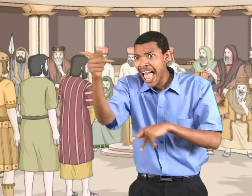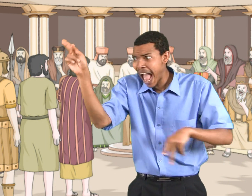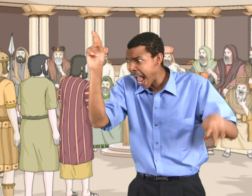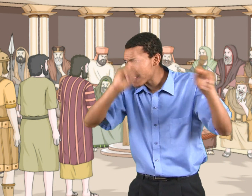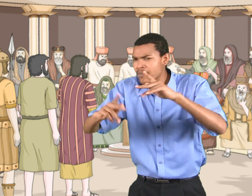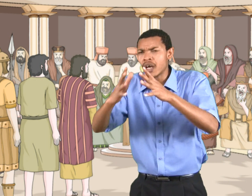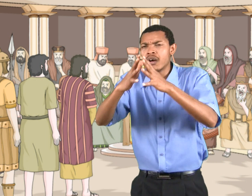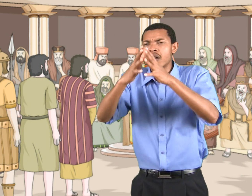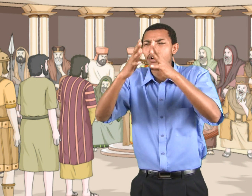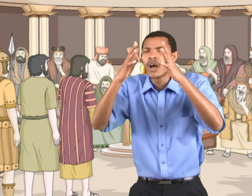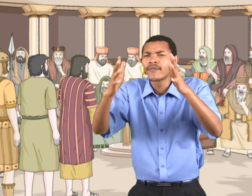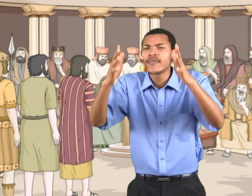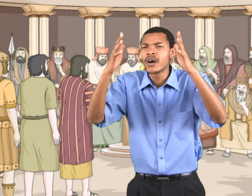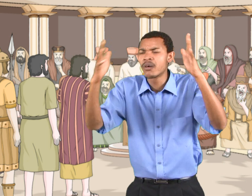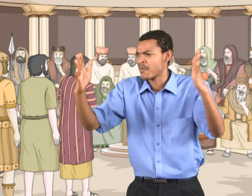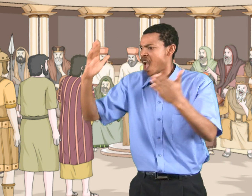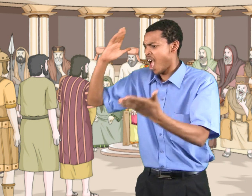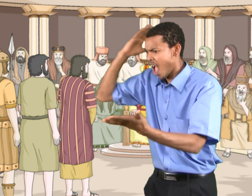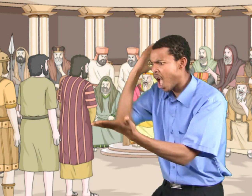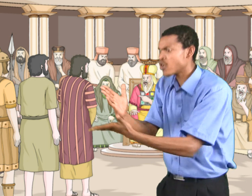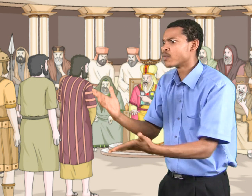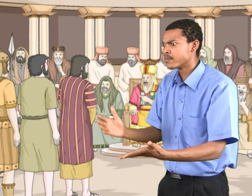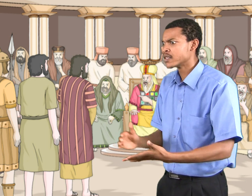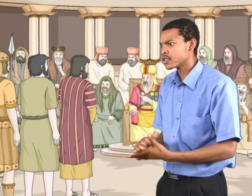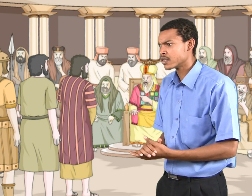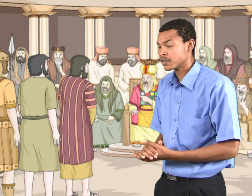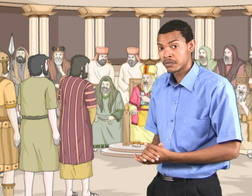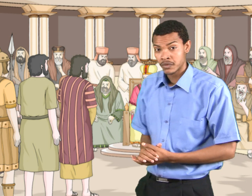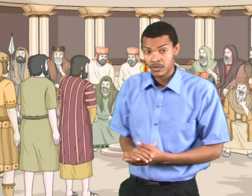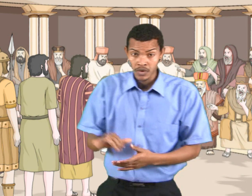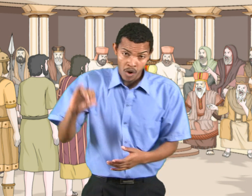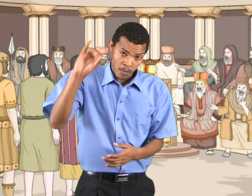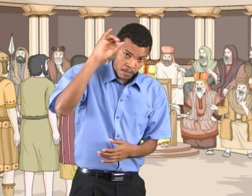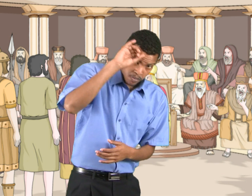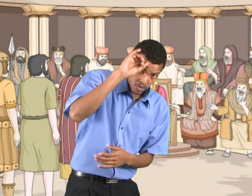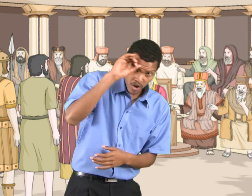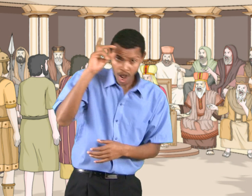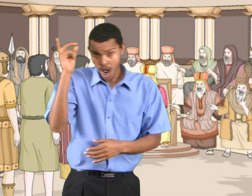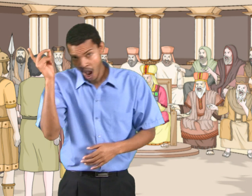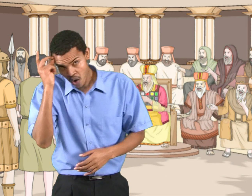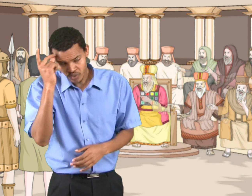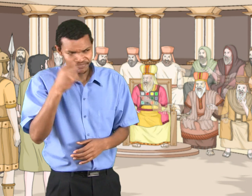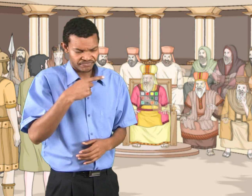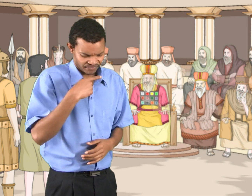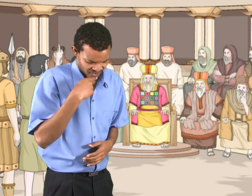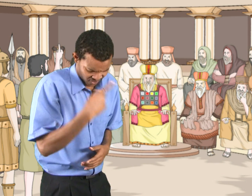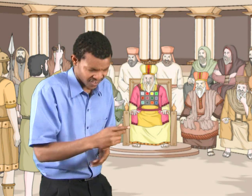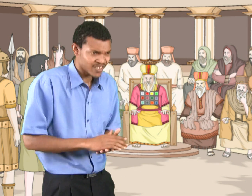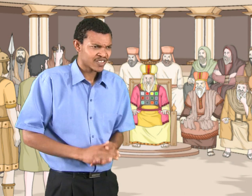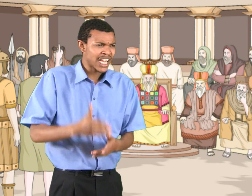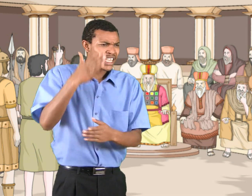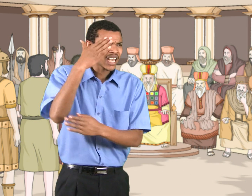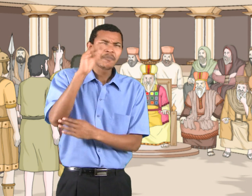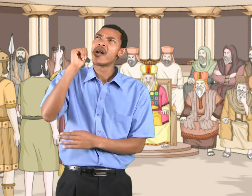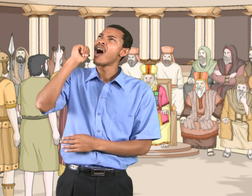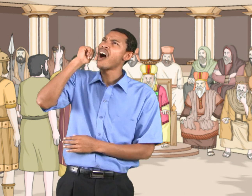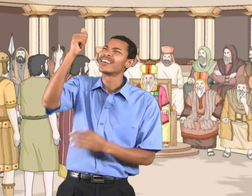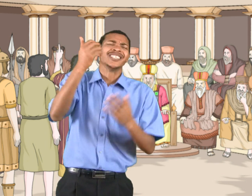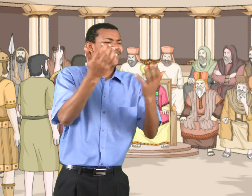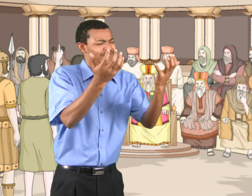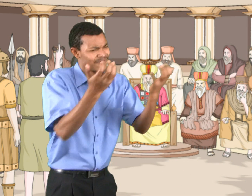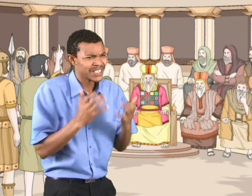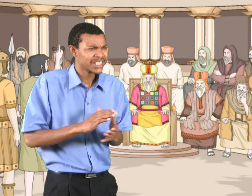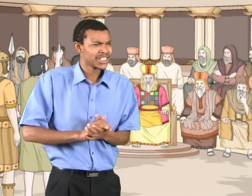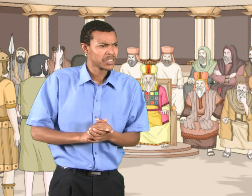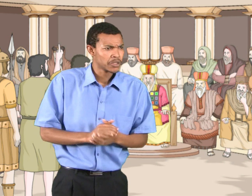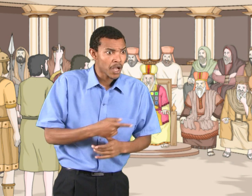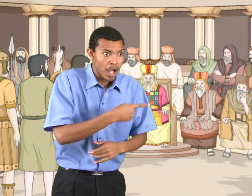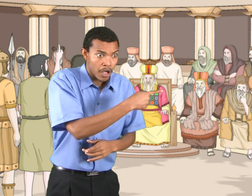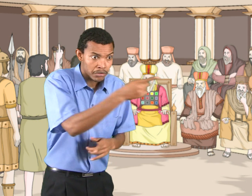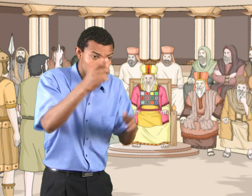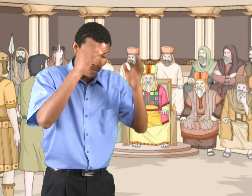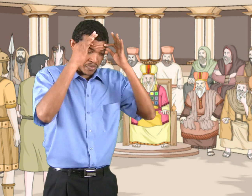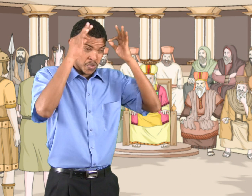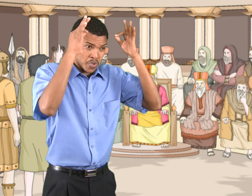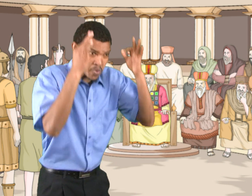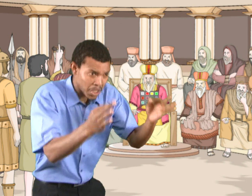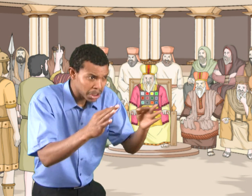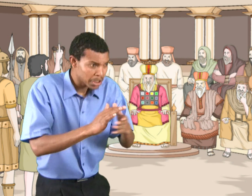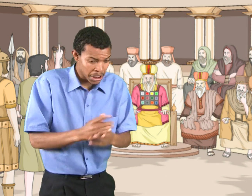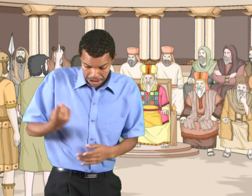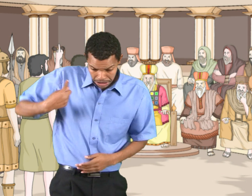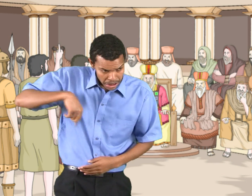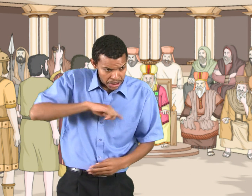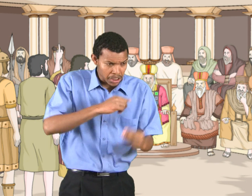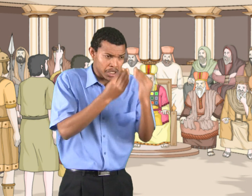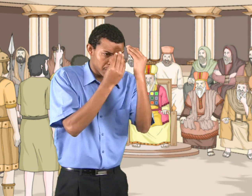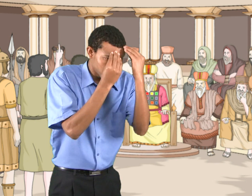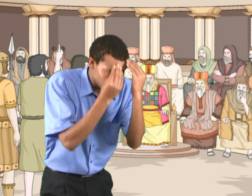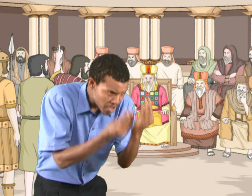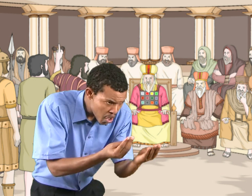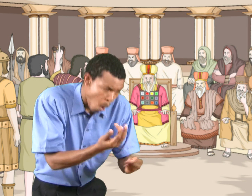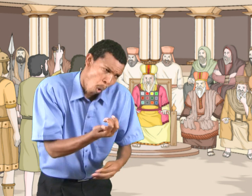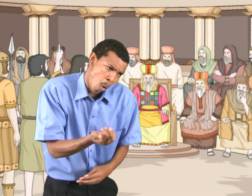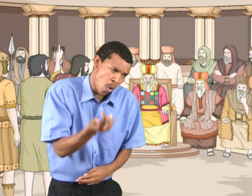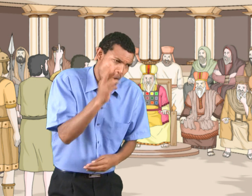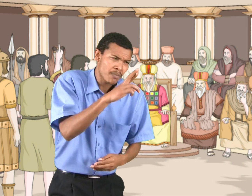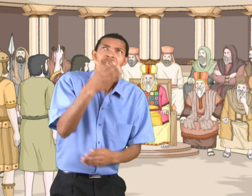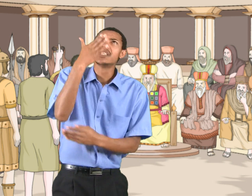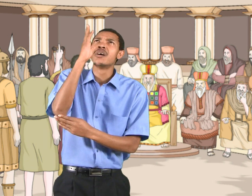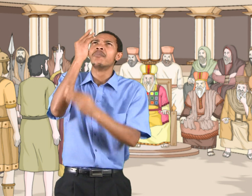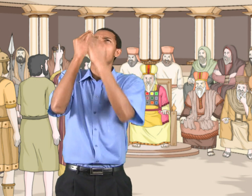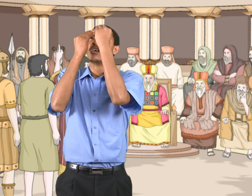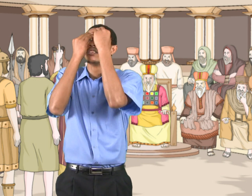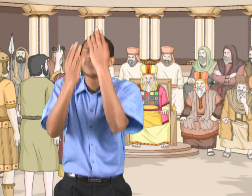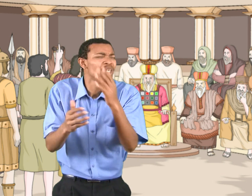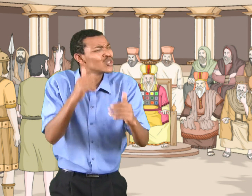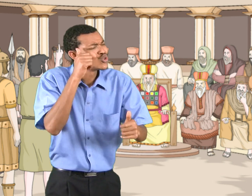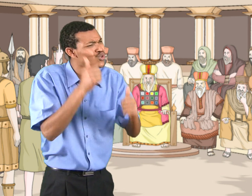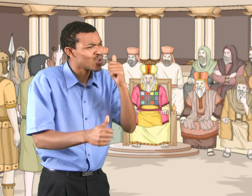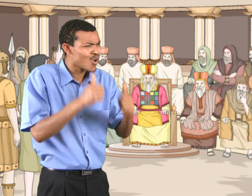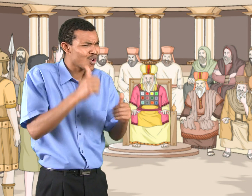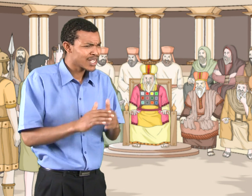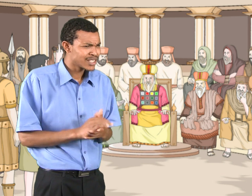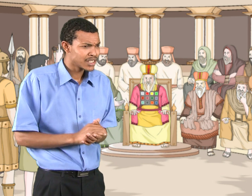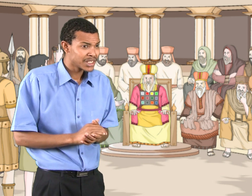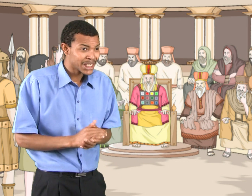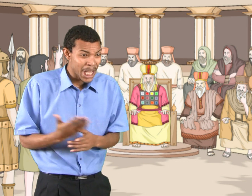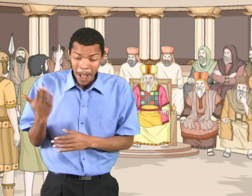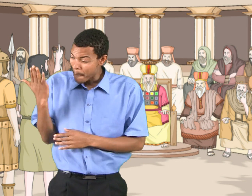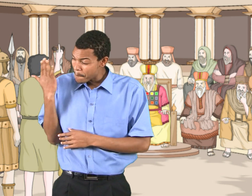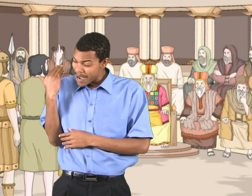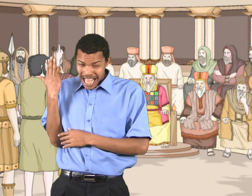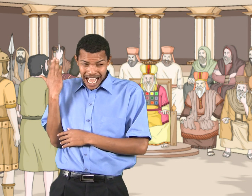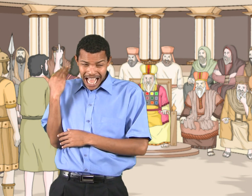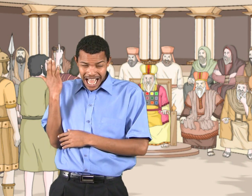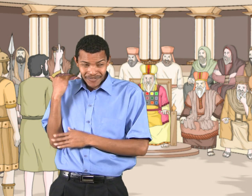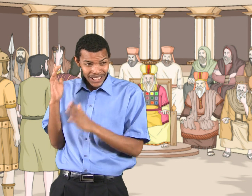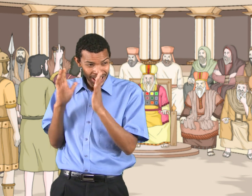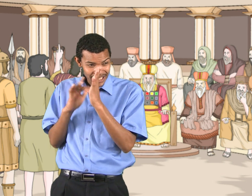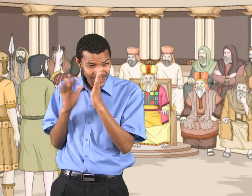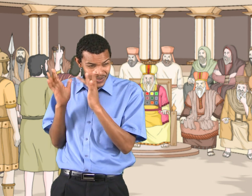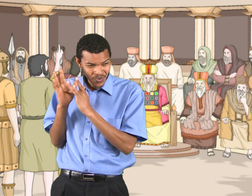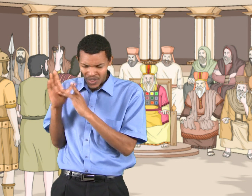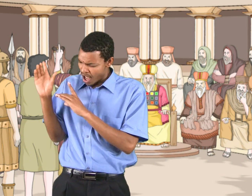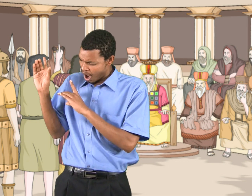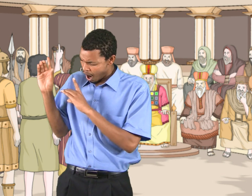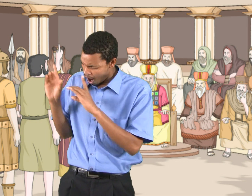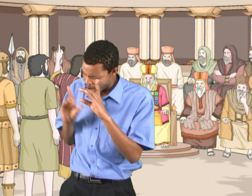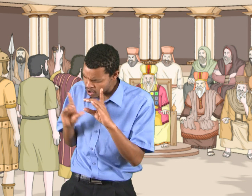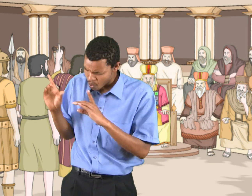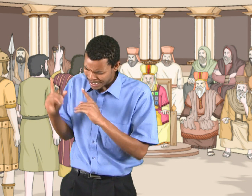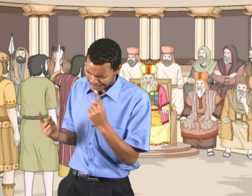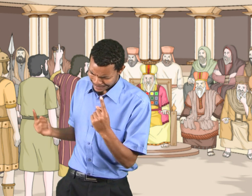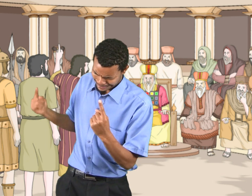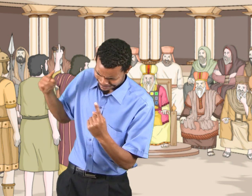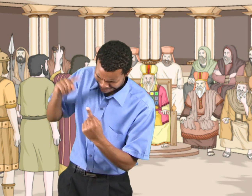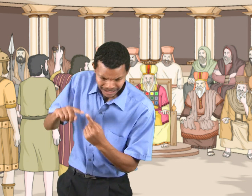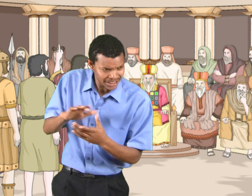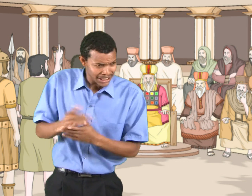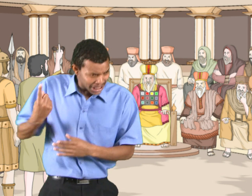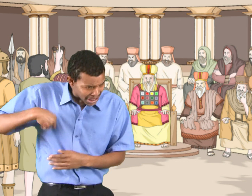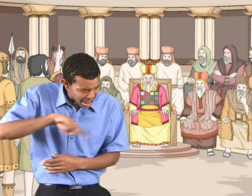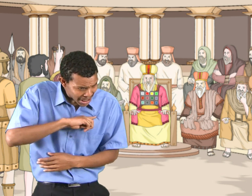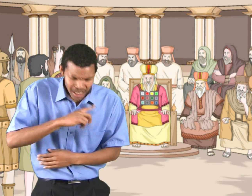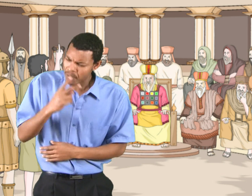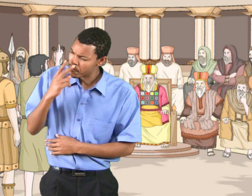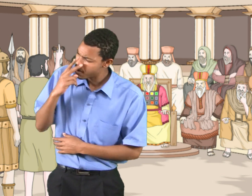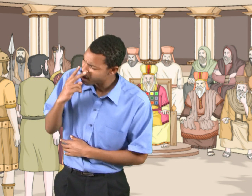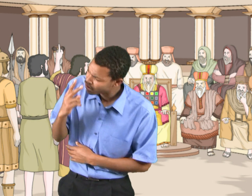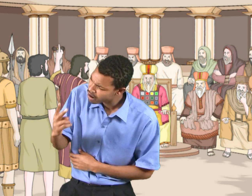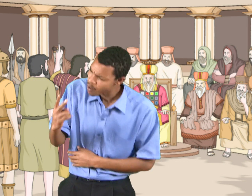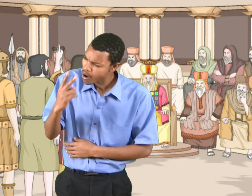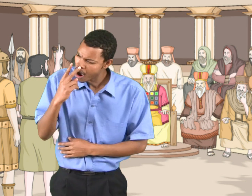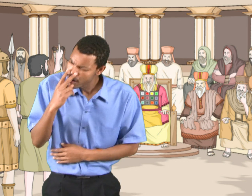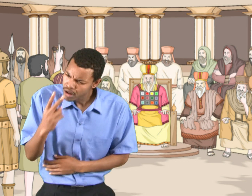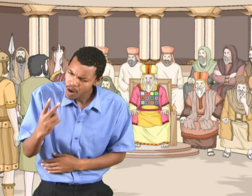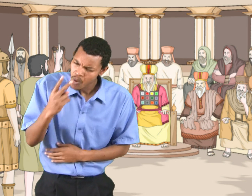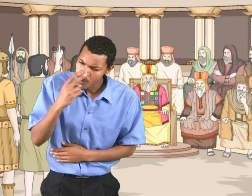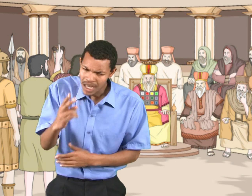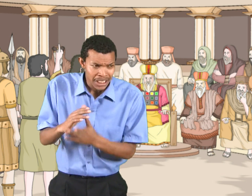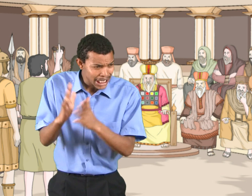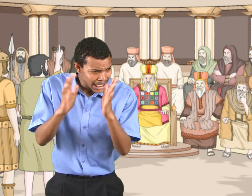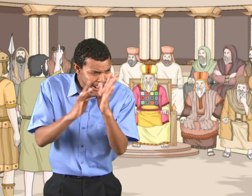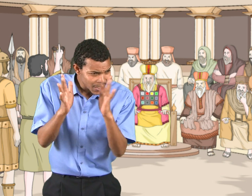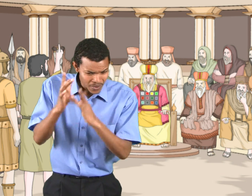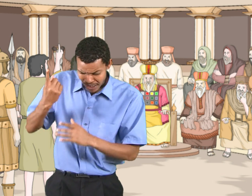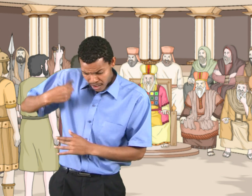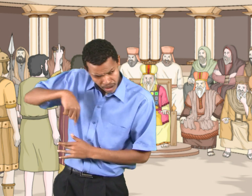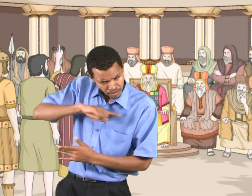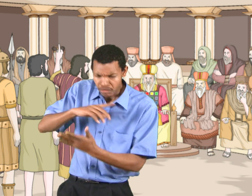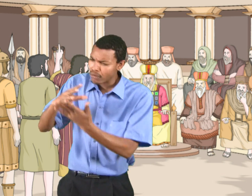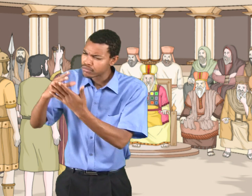But Peter and John replied, “Judge for yourselves whether it is right in God’s sight to listen to you rather than God.